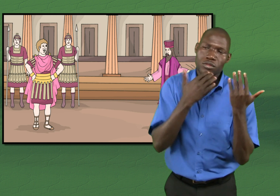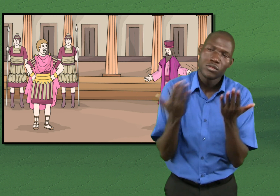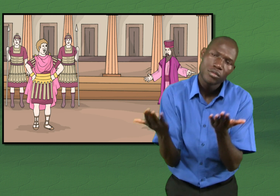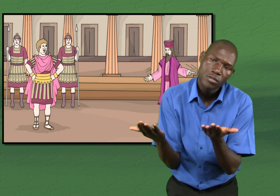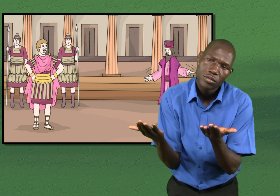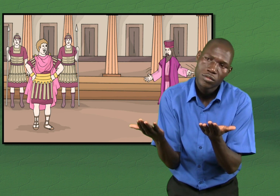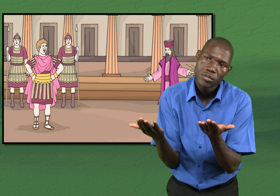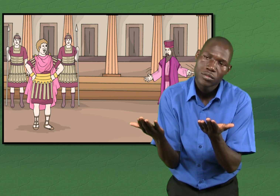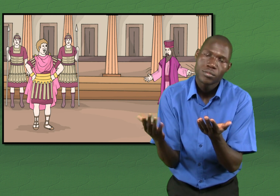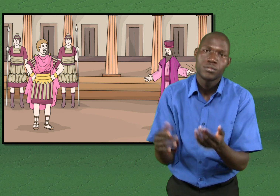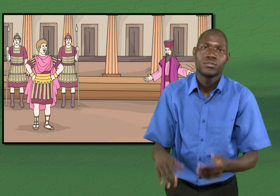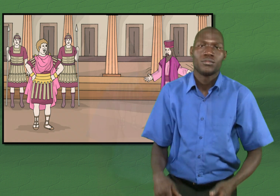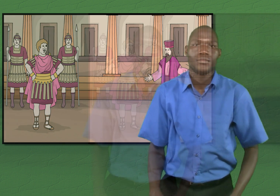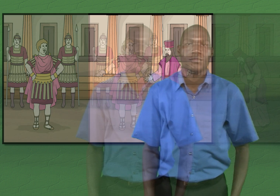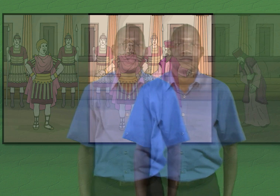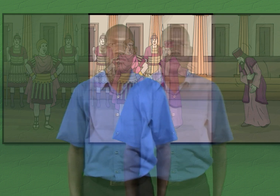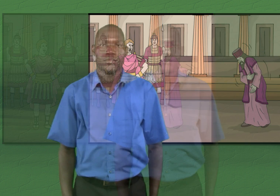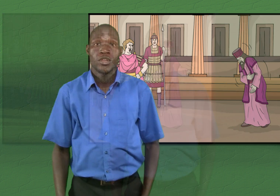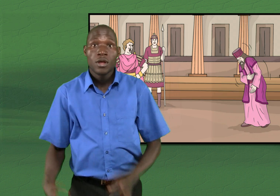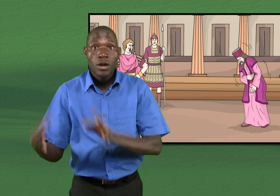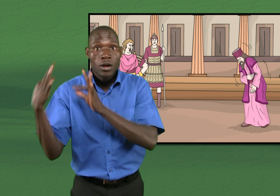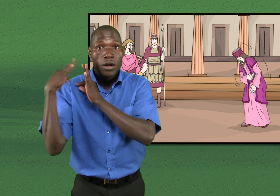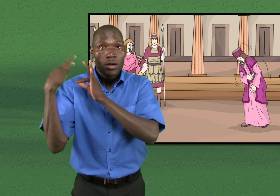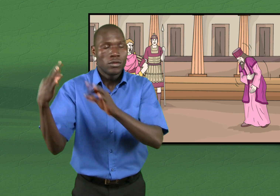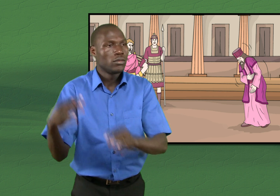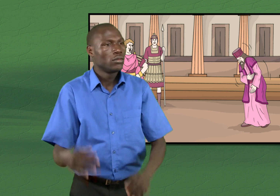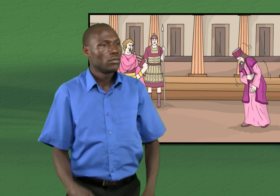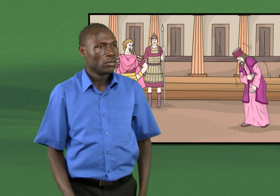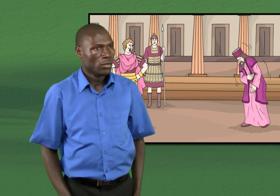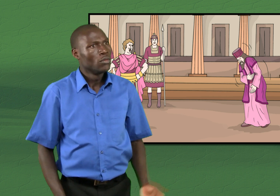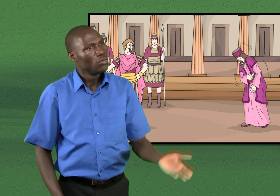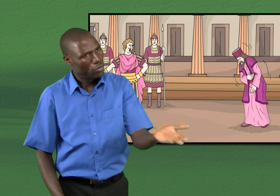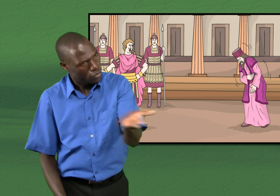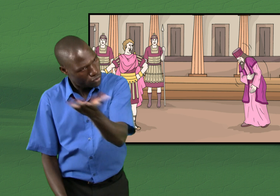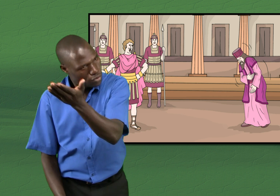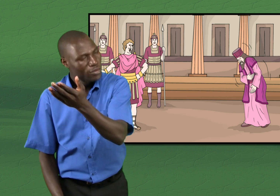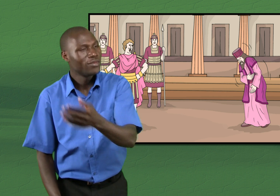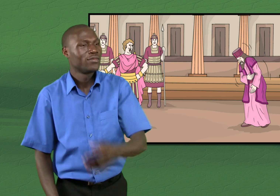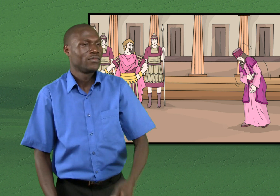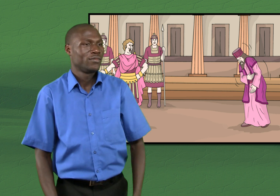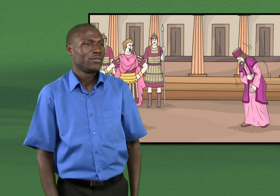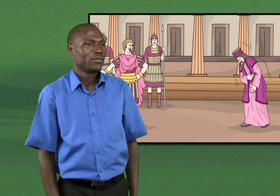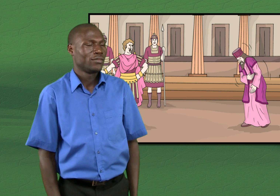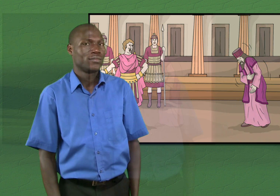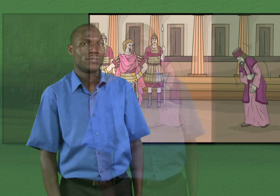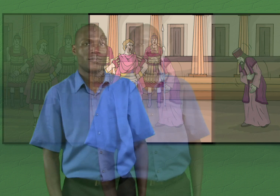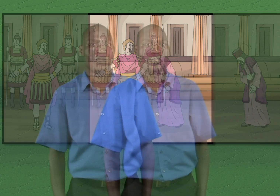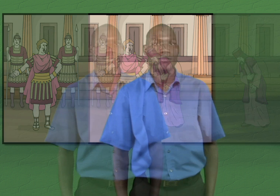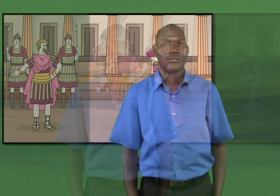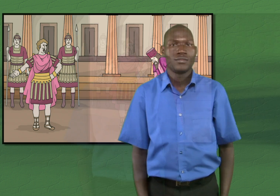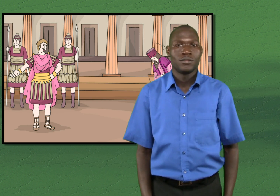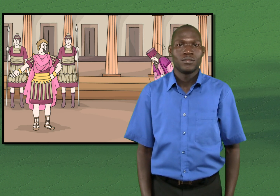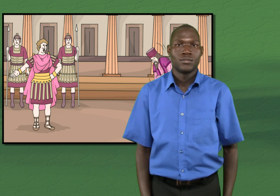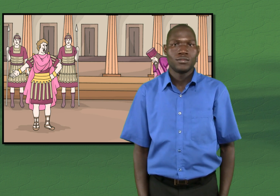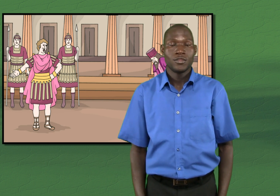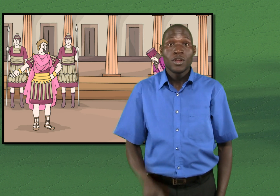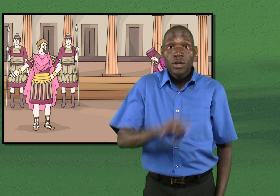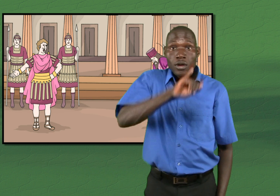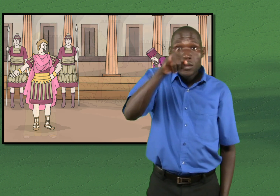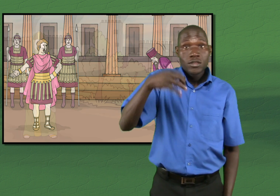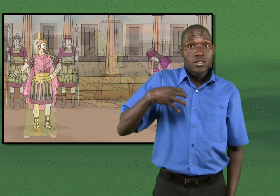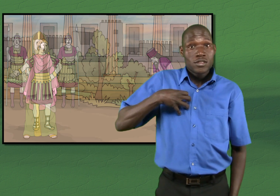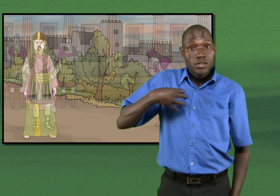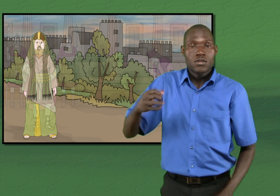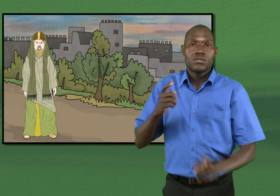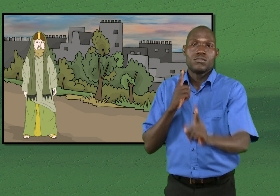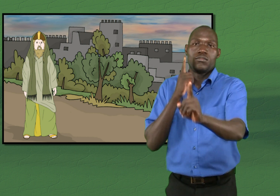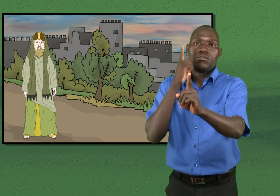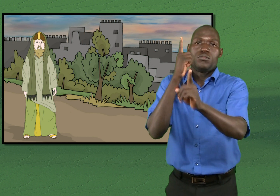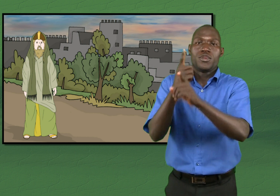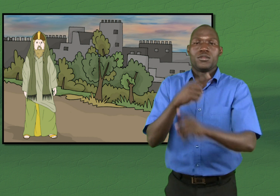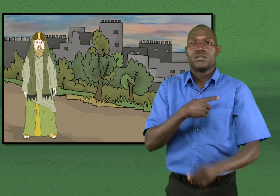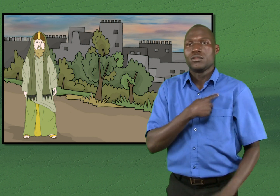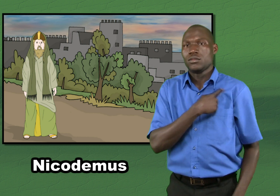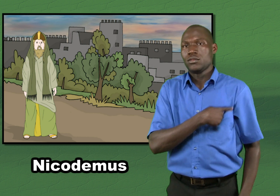Pilate gave him permission, so he came and removed His body.